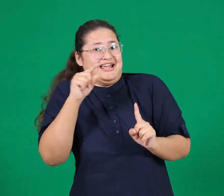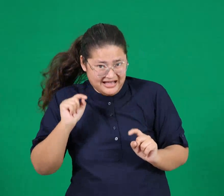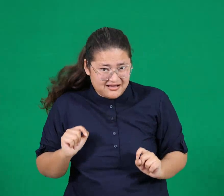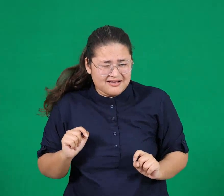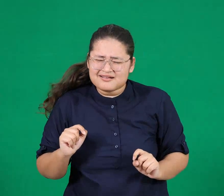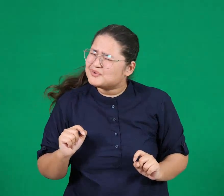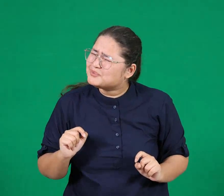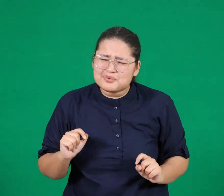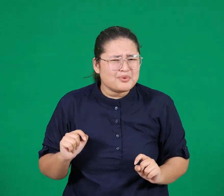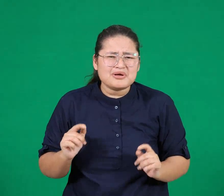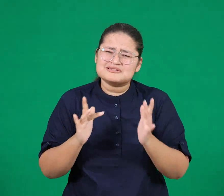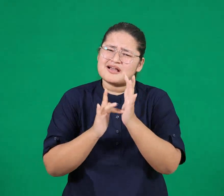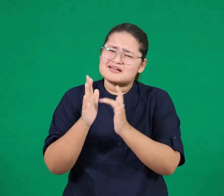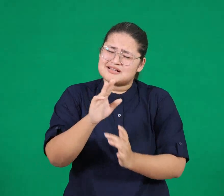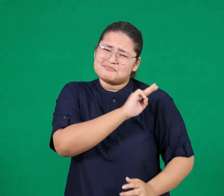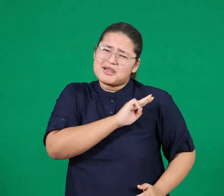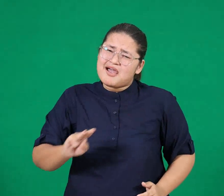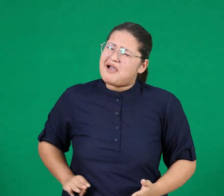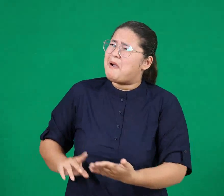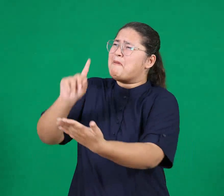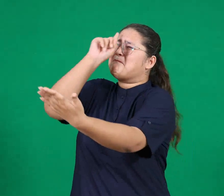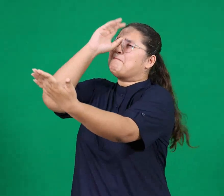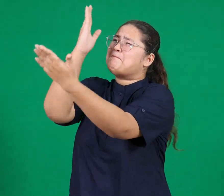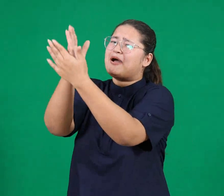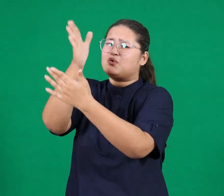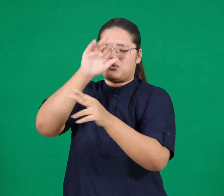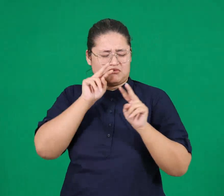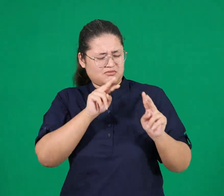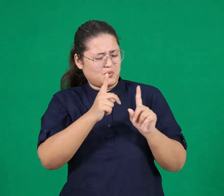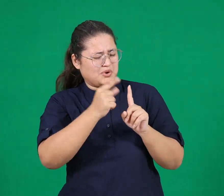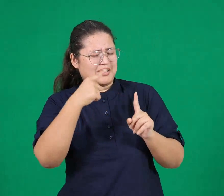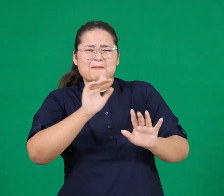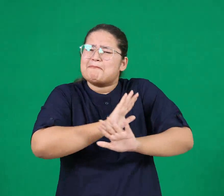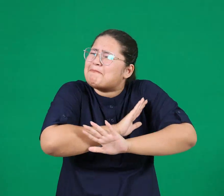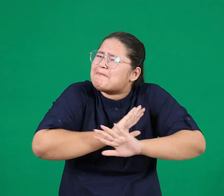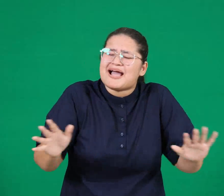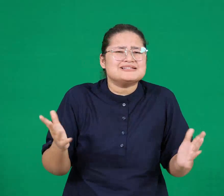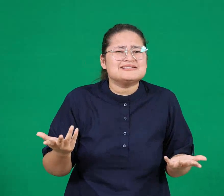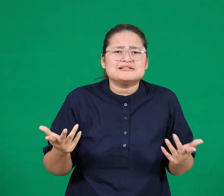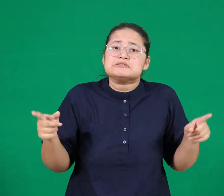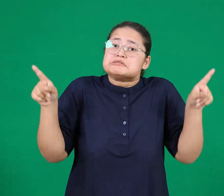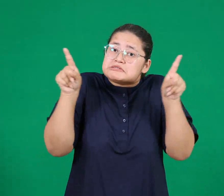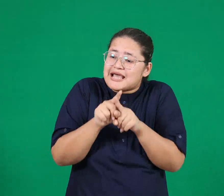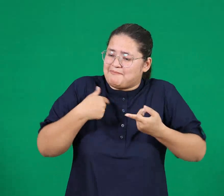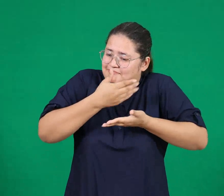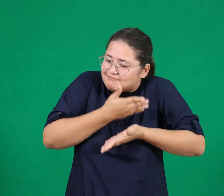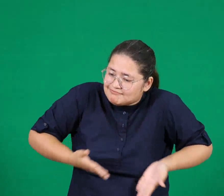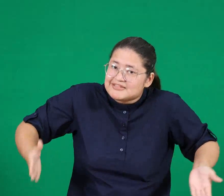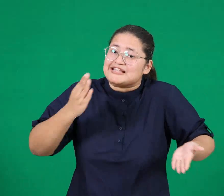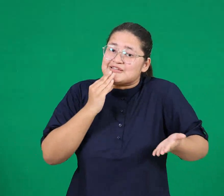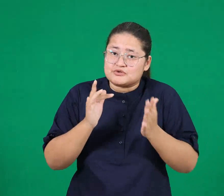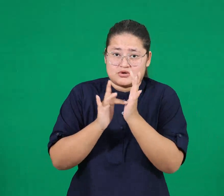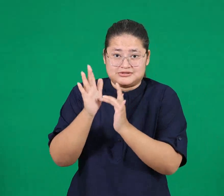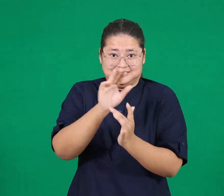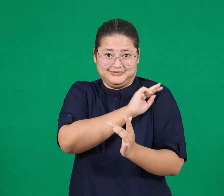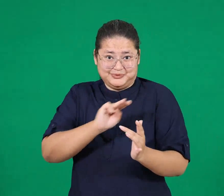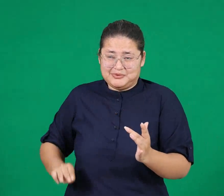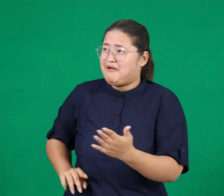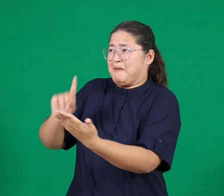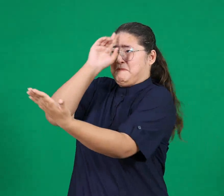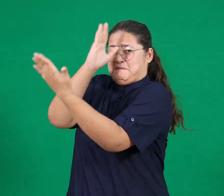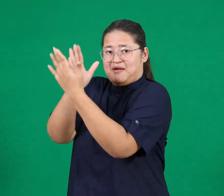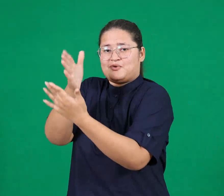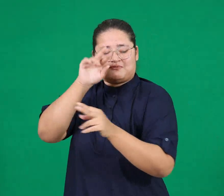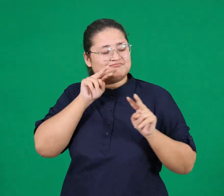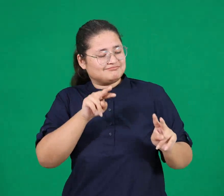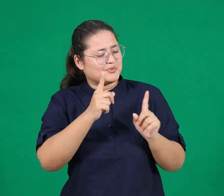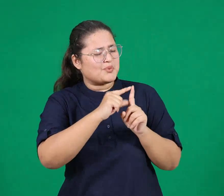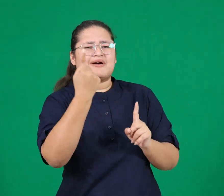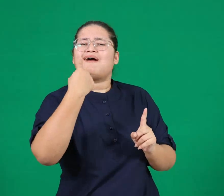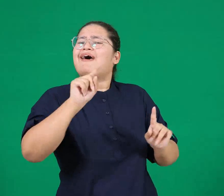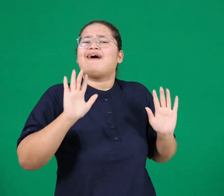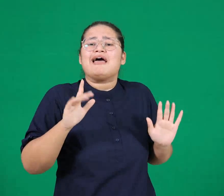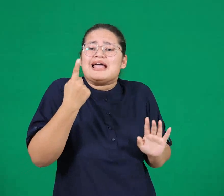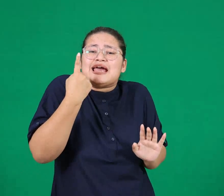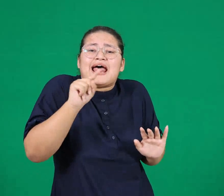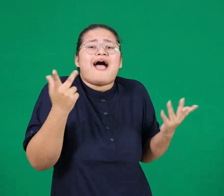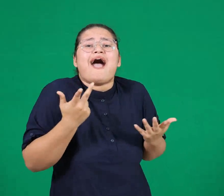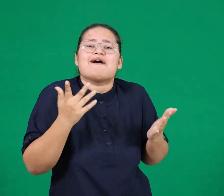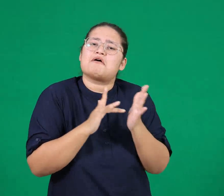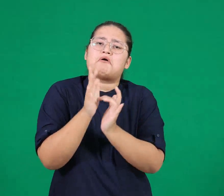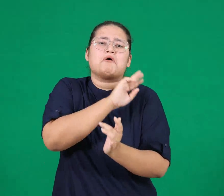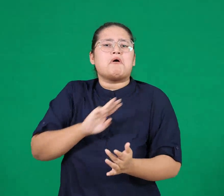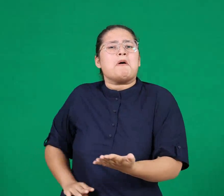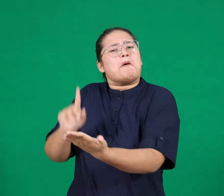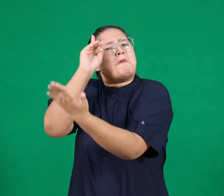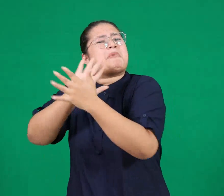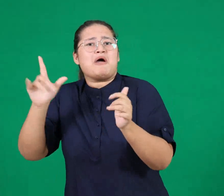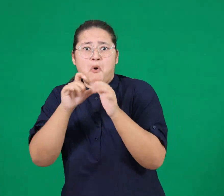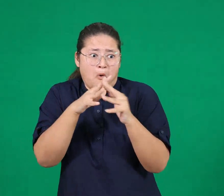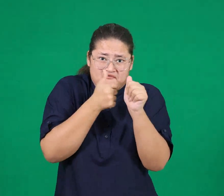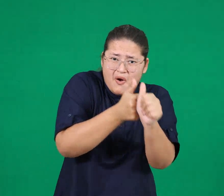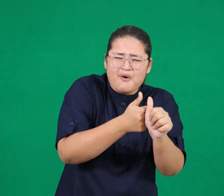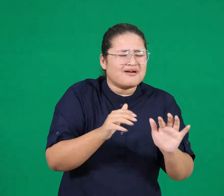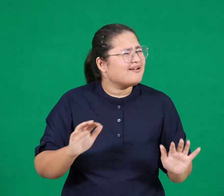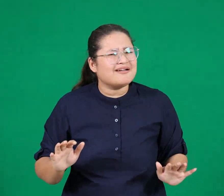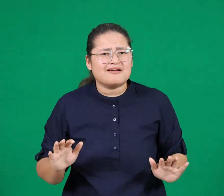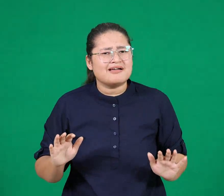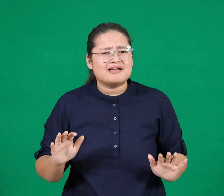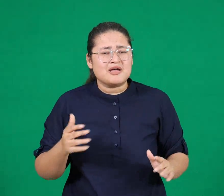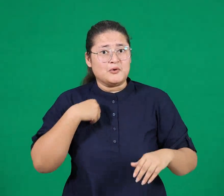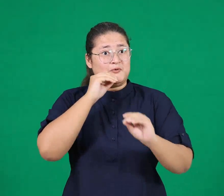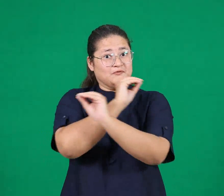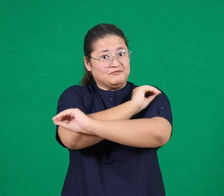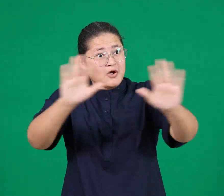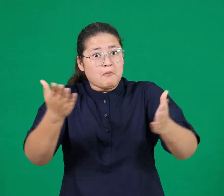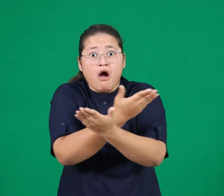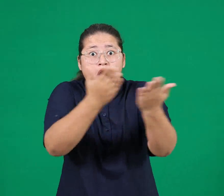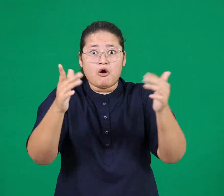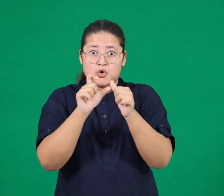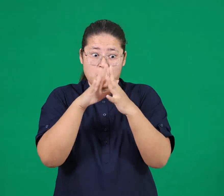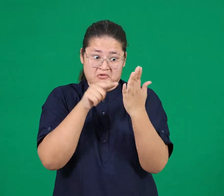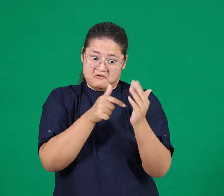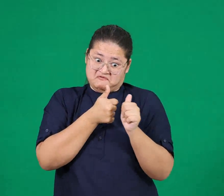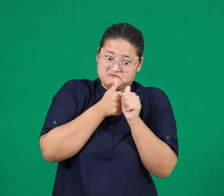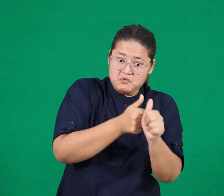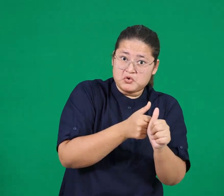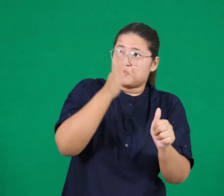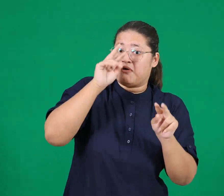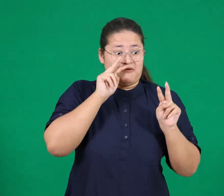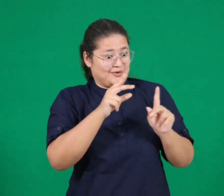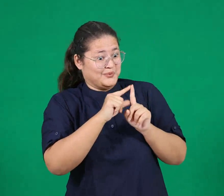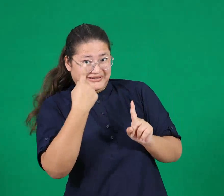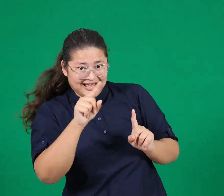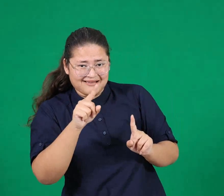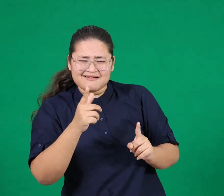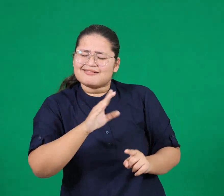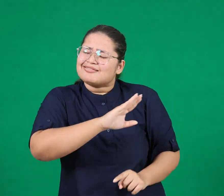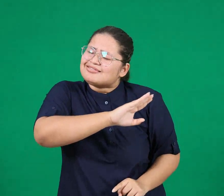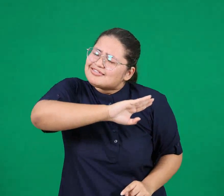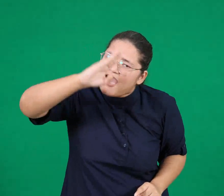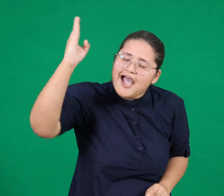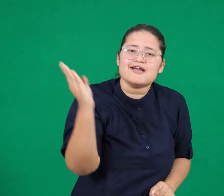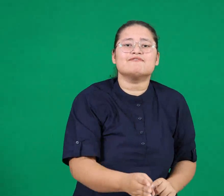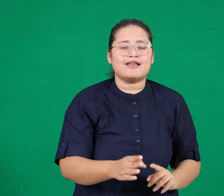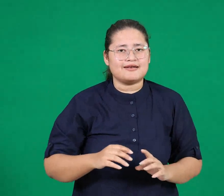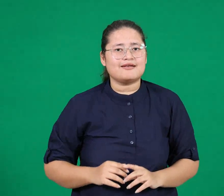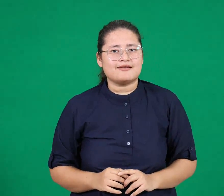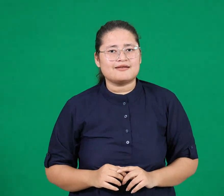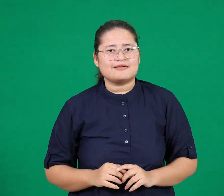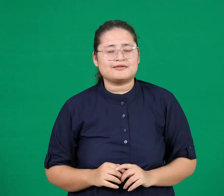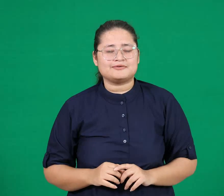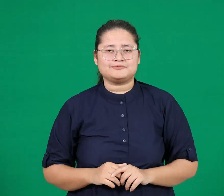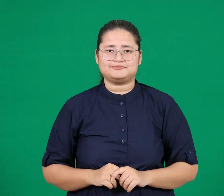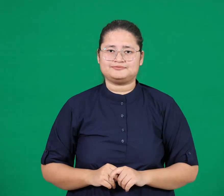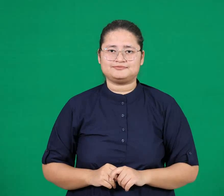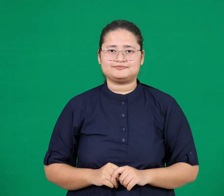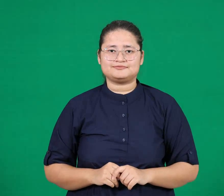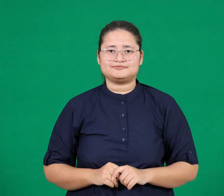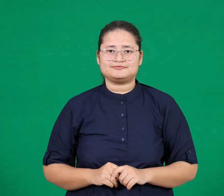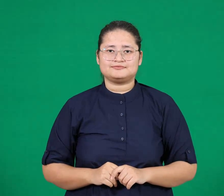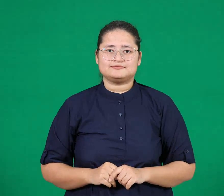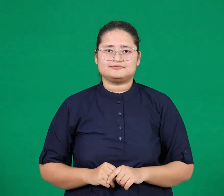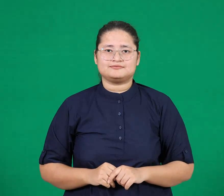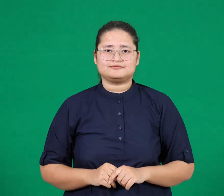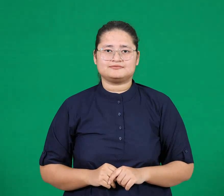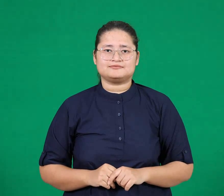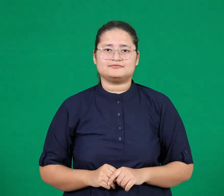So we, too, have believed in Christ Jesus, that we may be justified by faith in Christ and not by works of the law, because by works of the law no one will be justified.